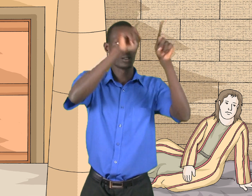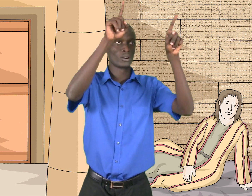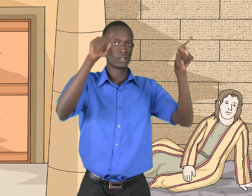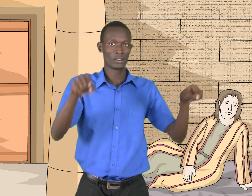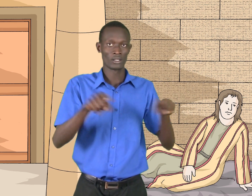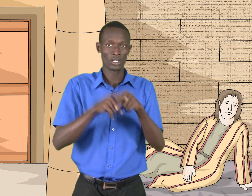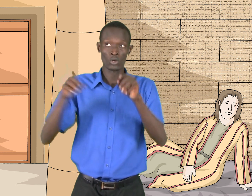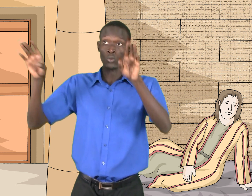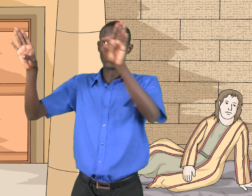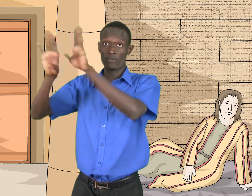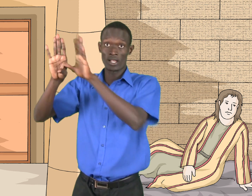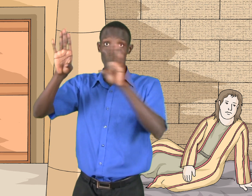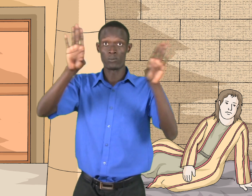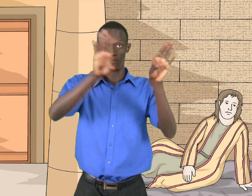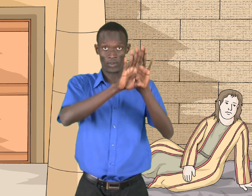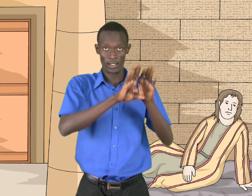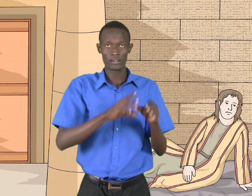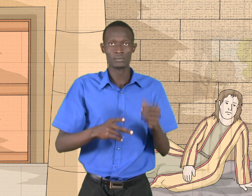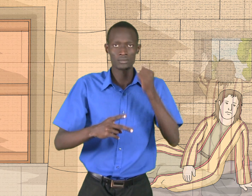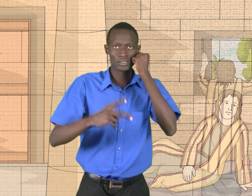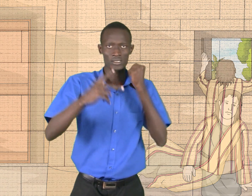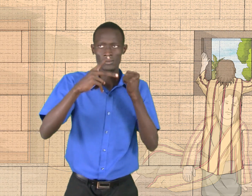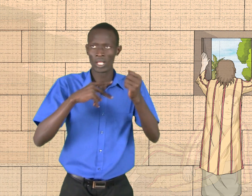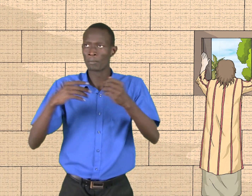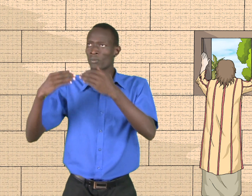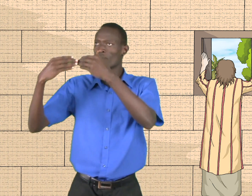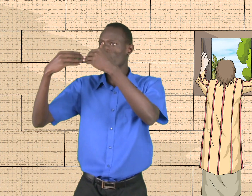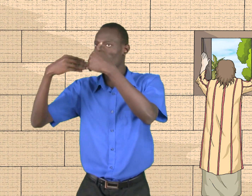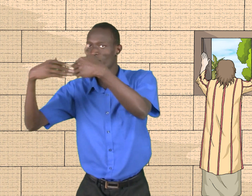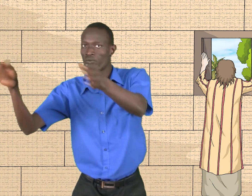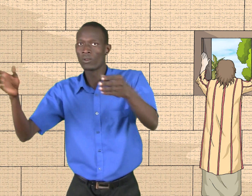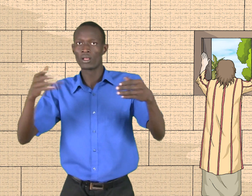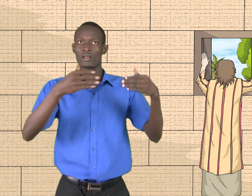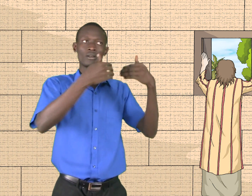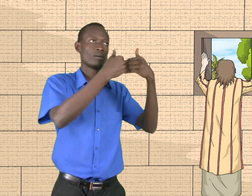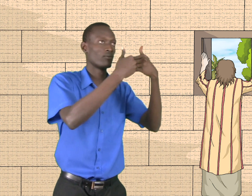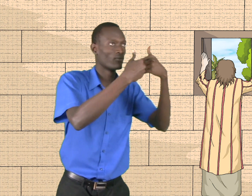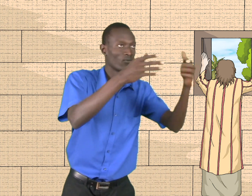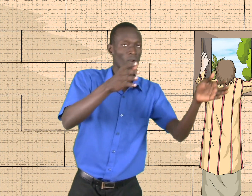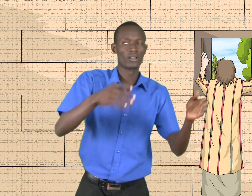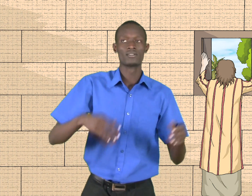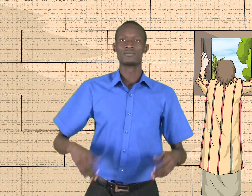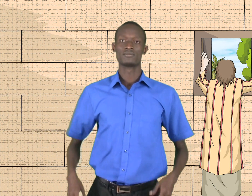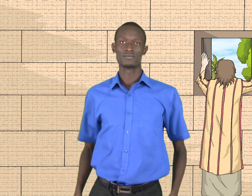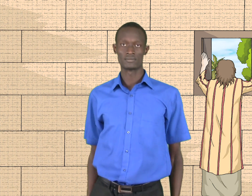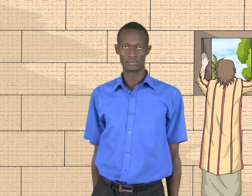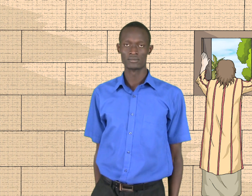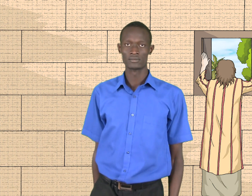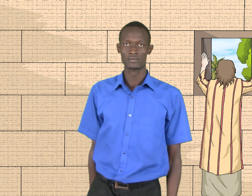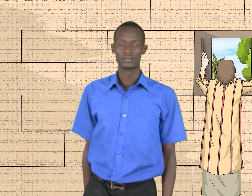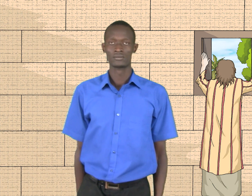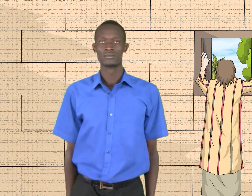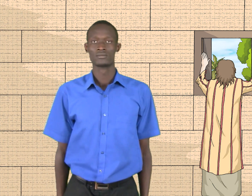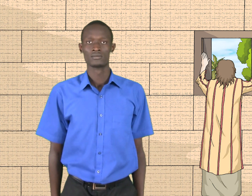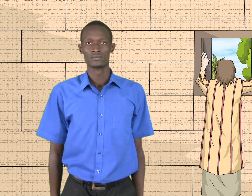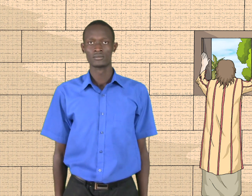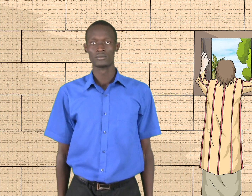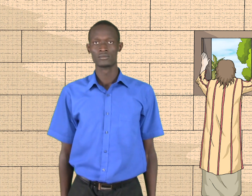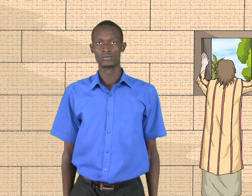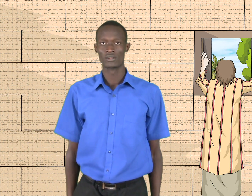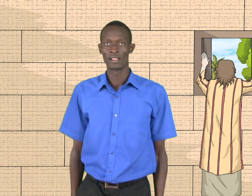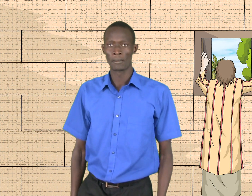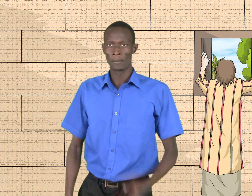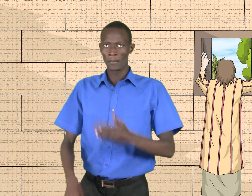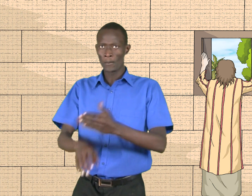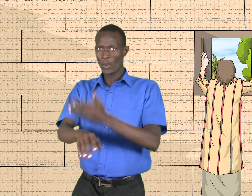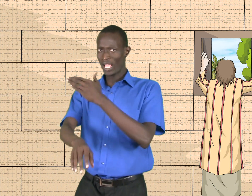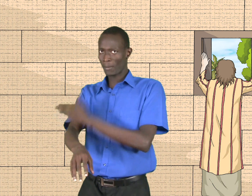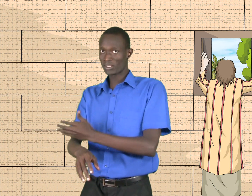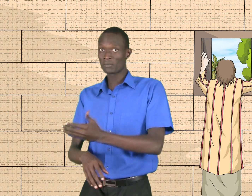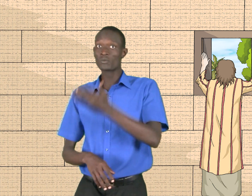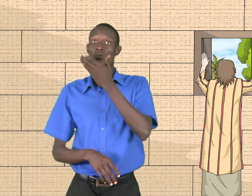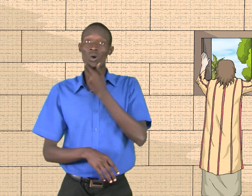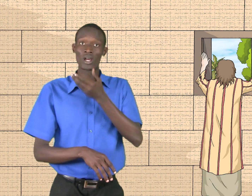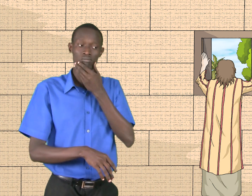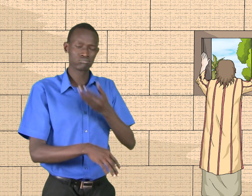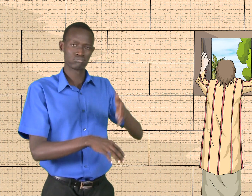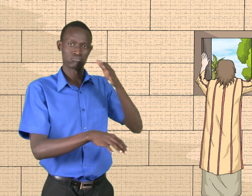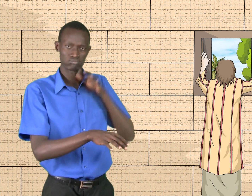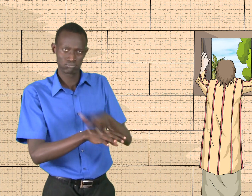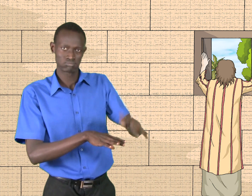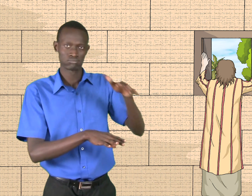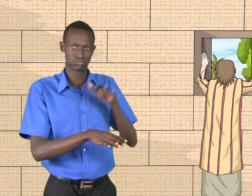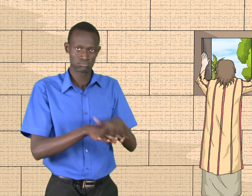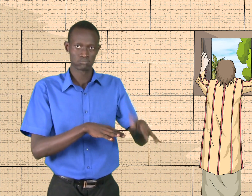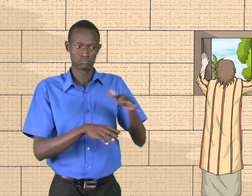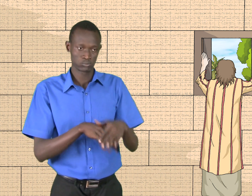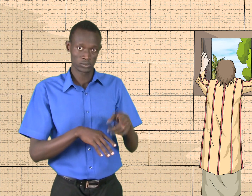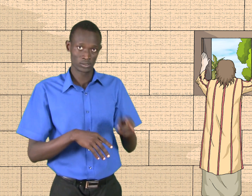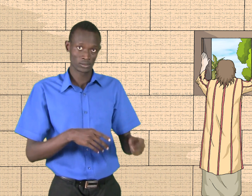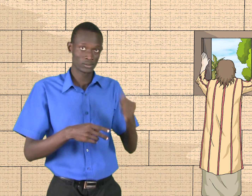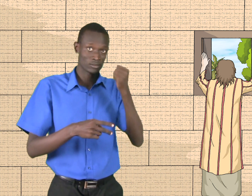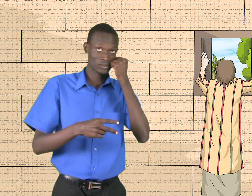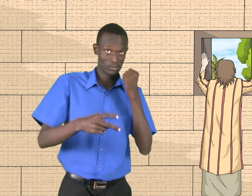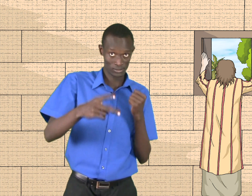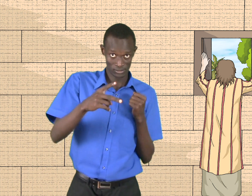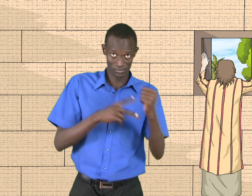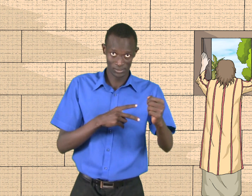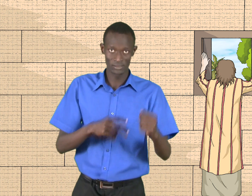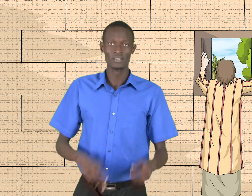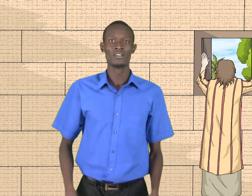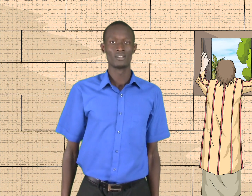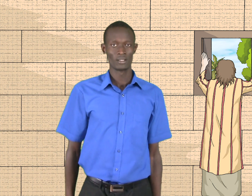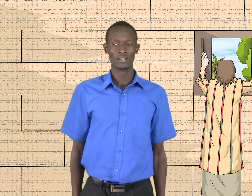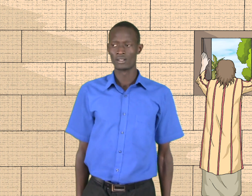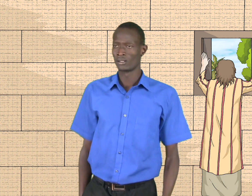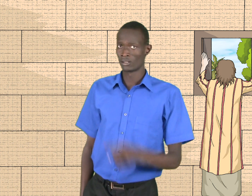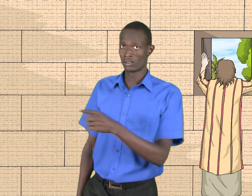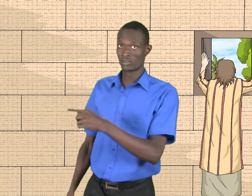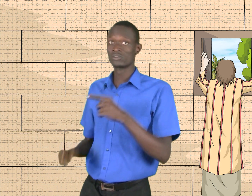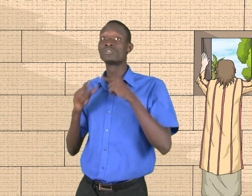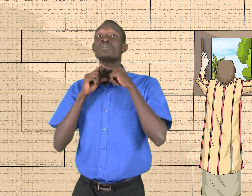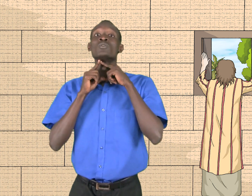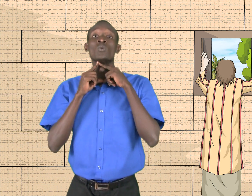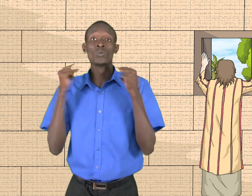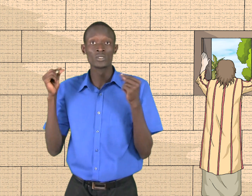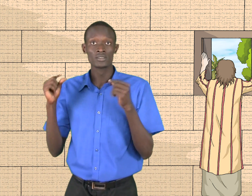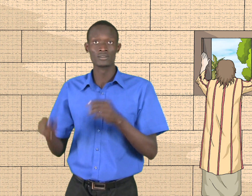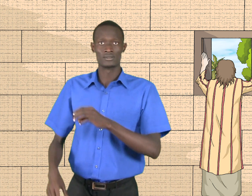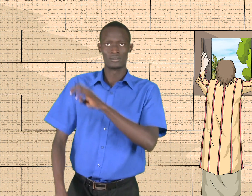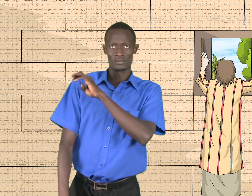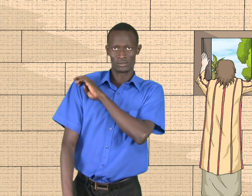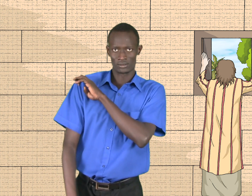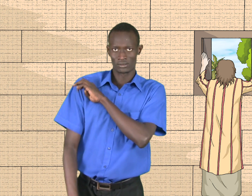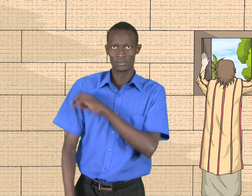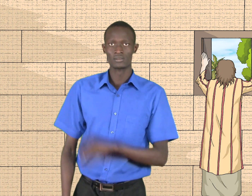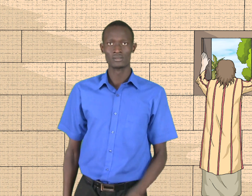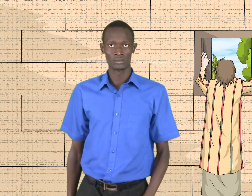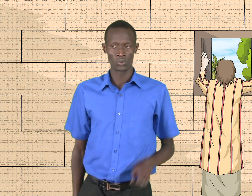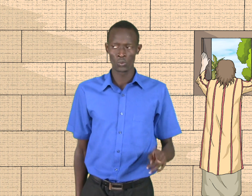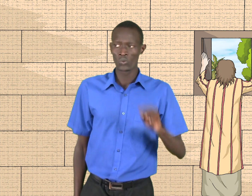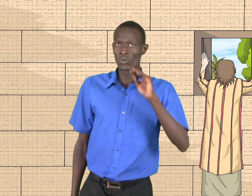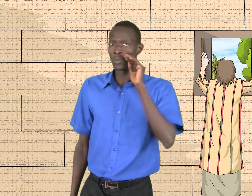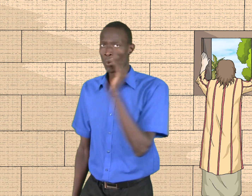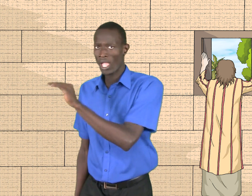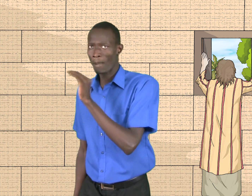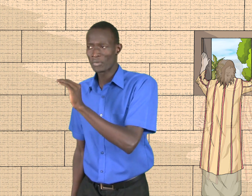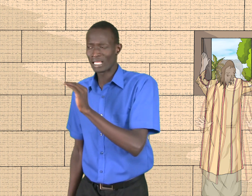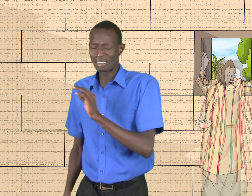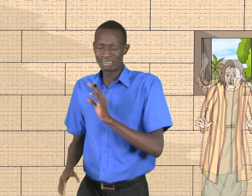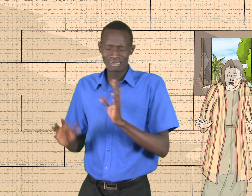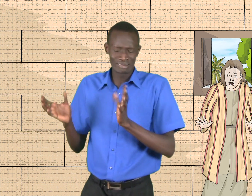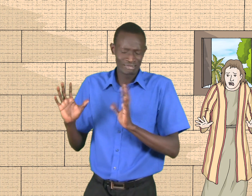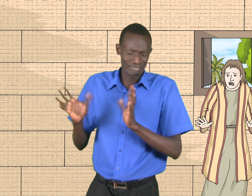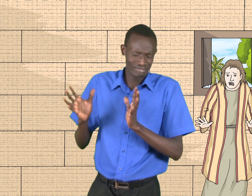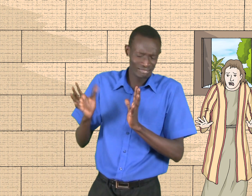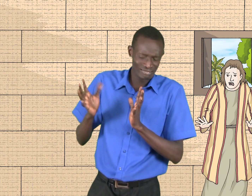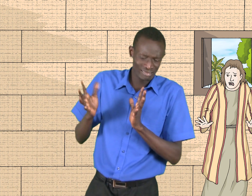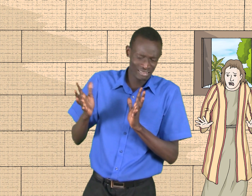then he opened the doors of the house of the LORD.